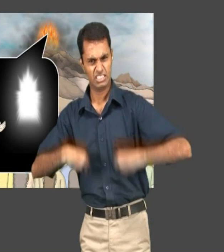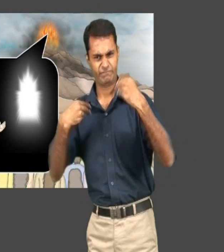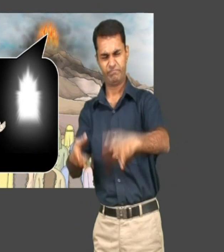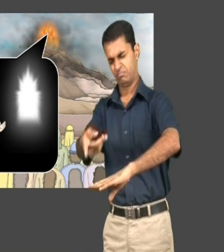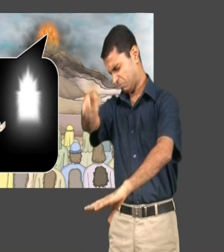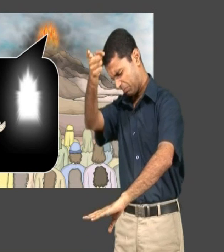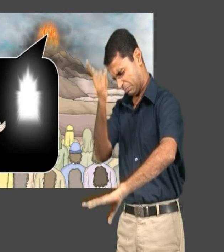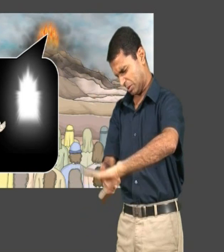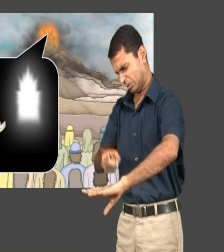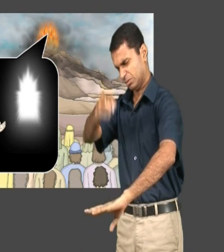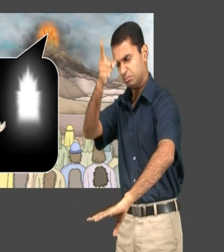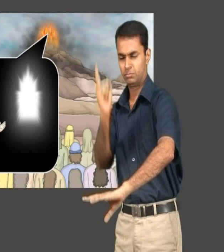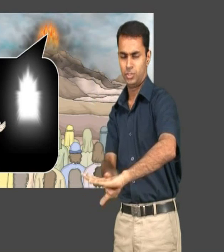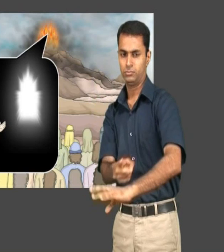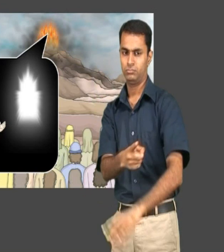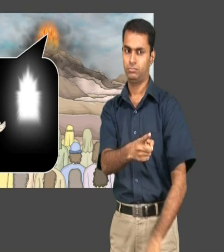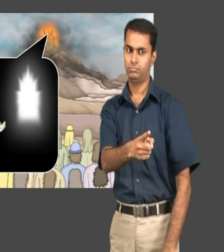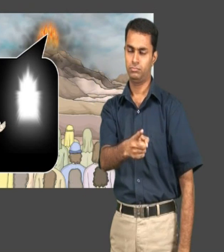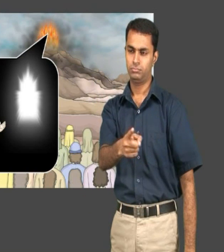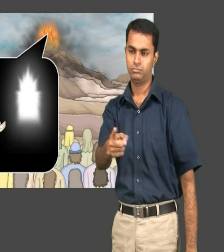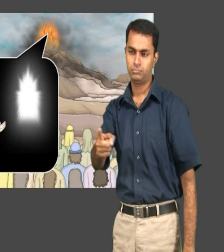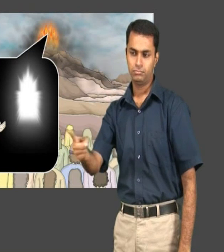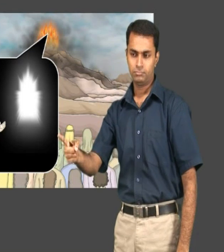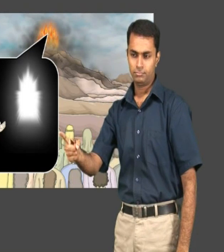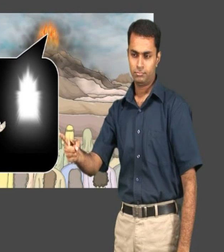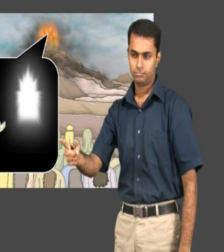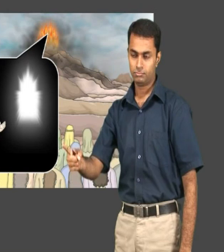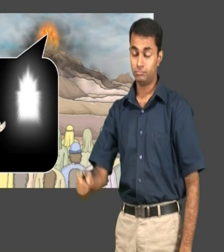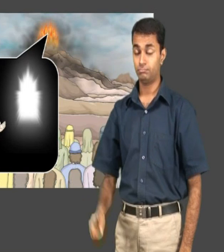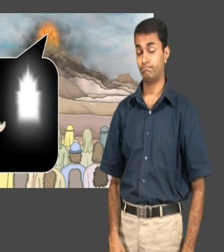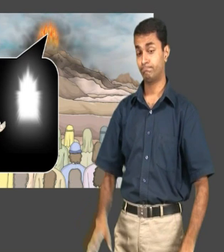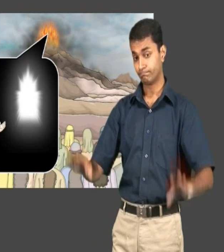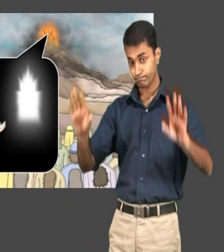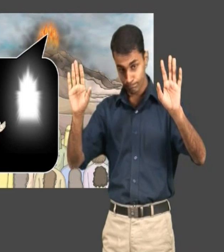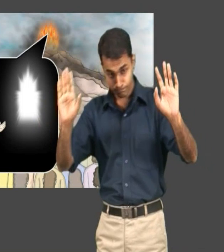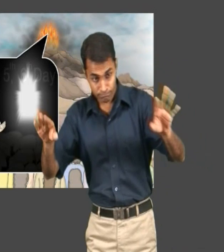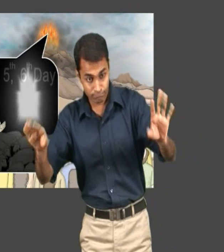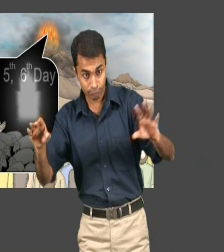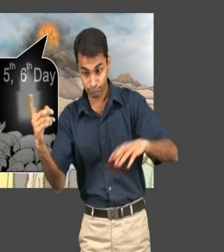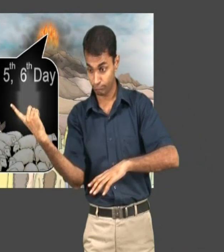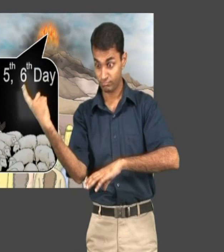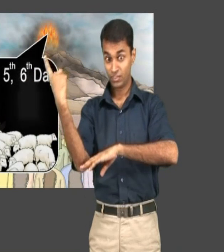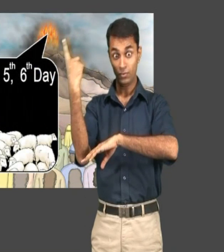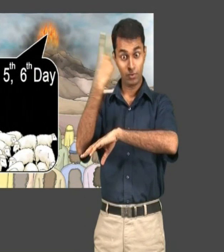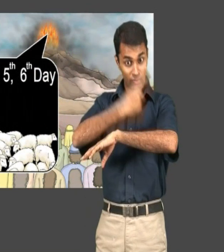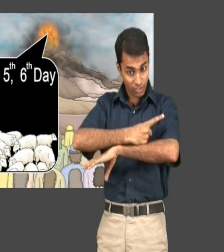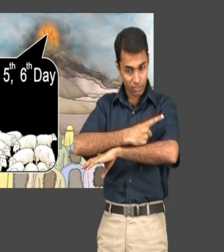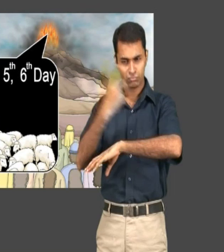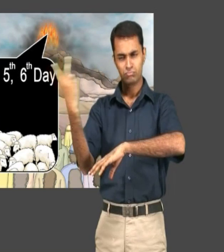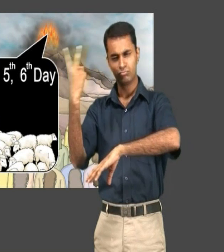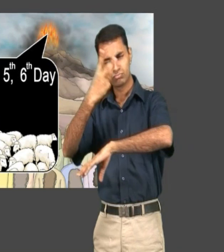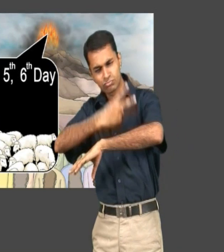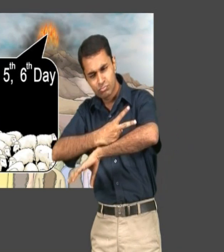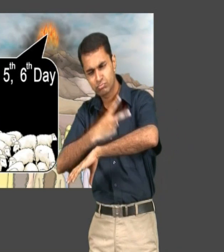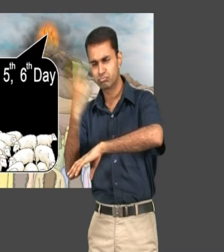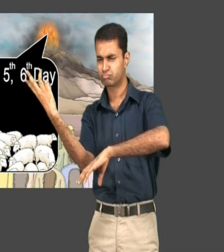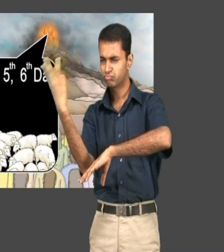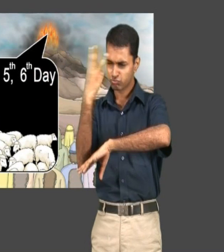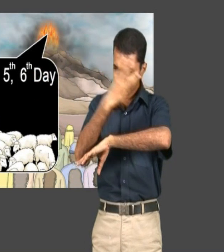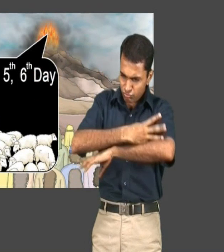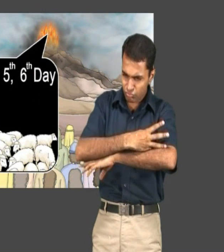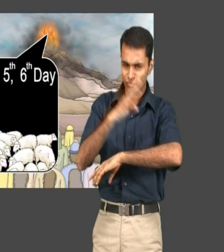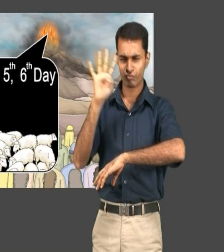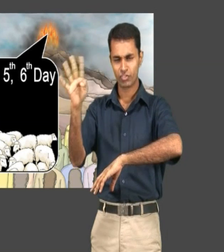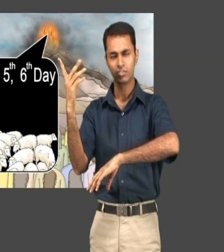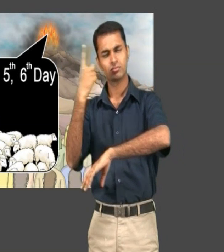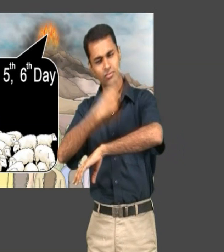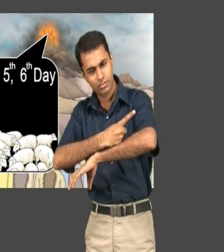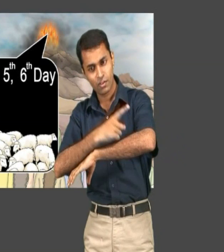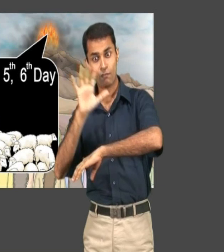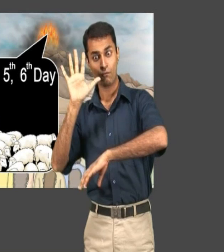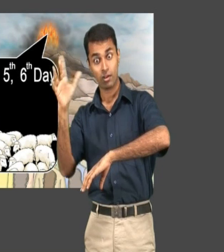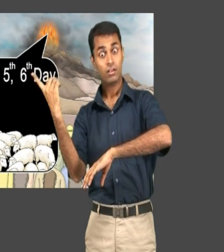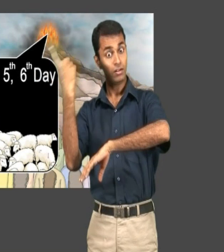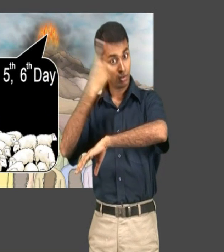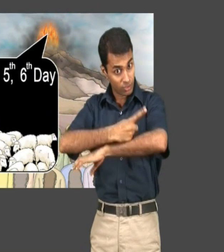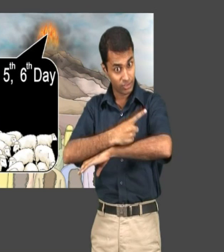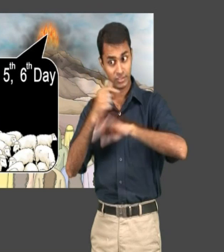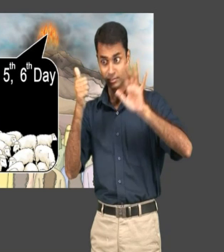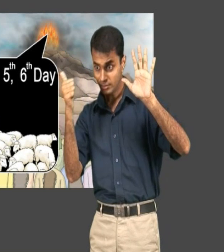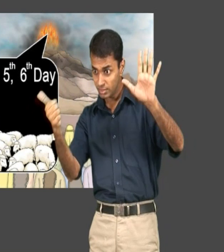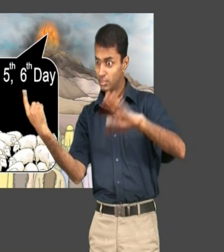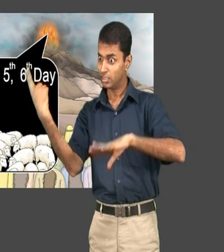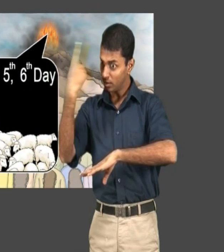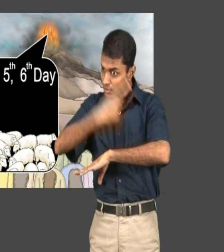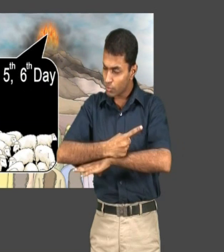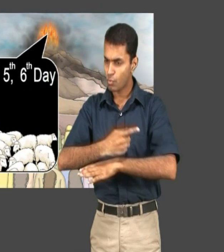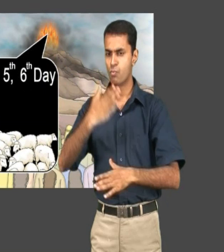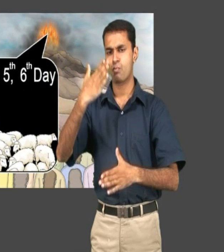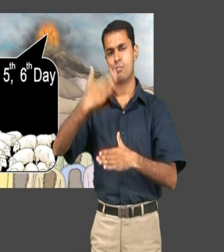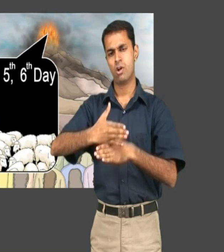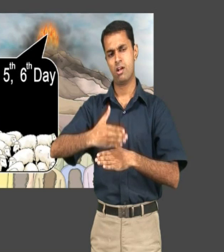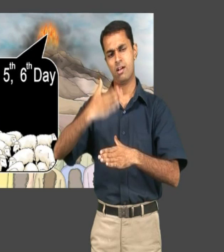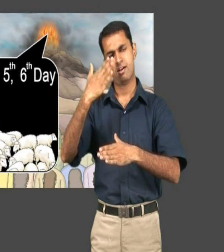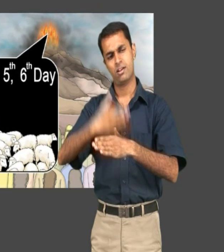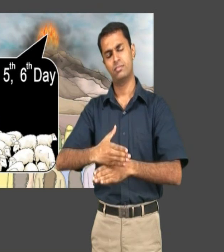Remember the Sabbath day by keeping it holy.